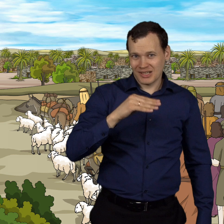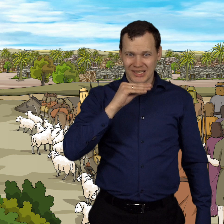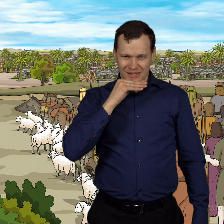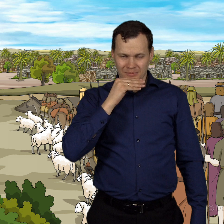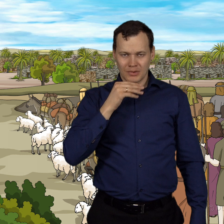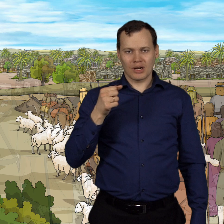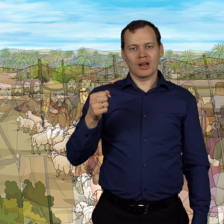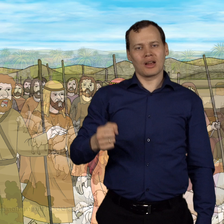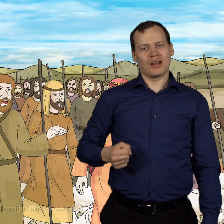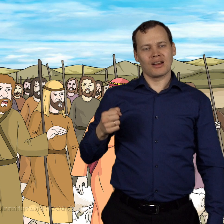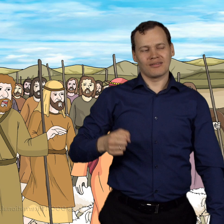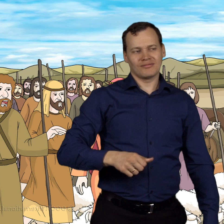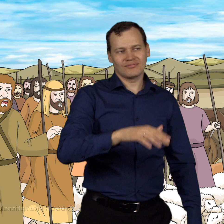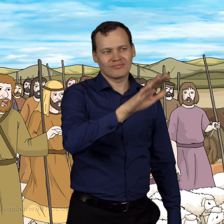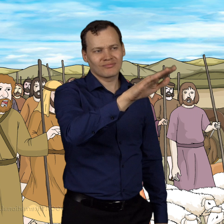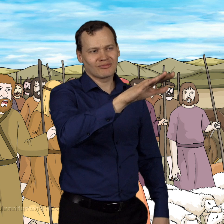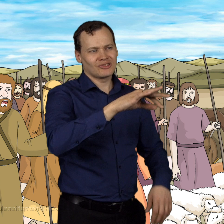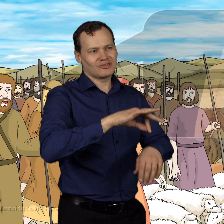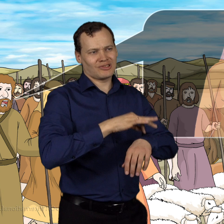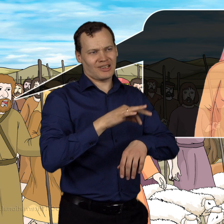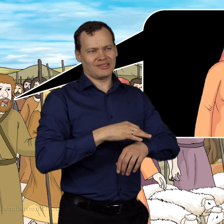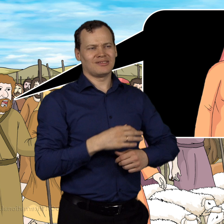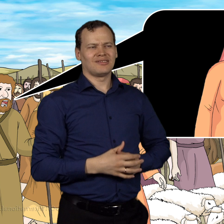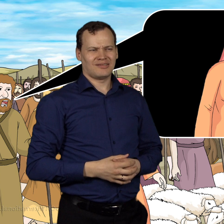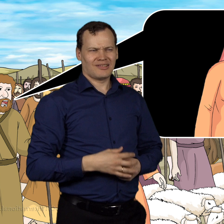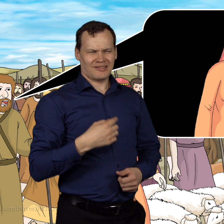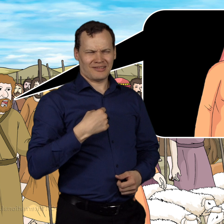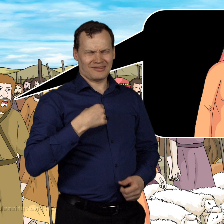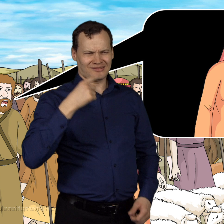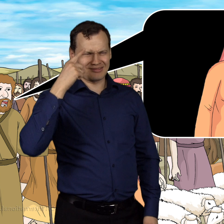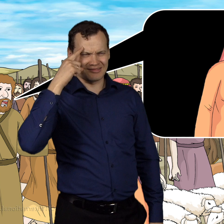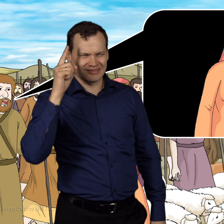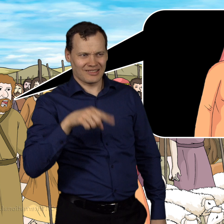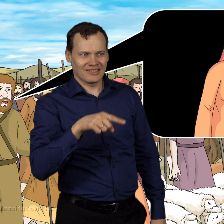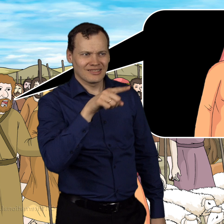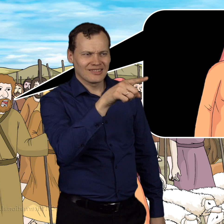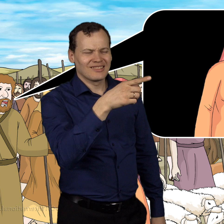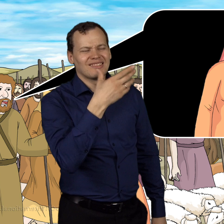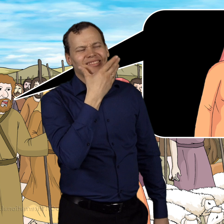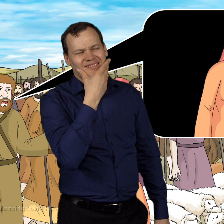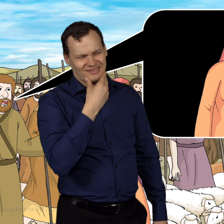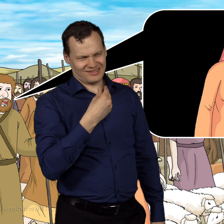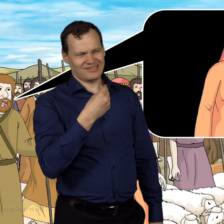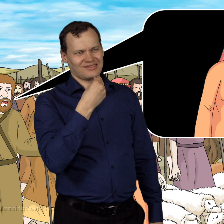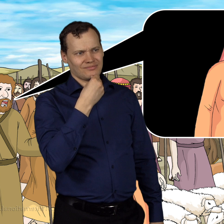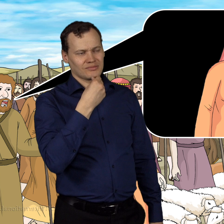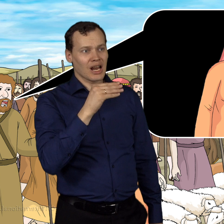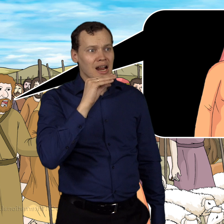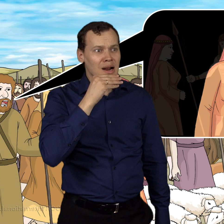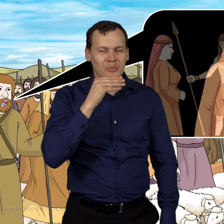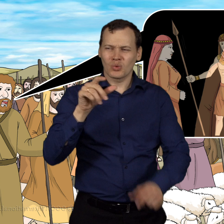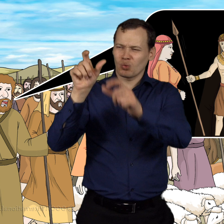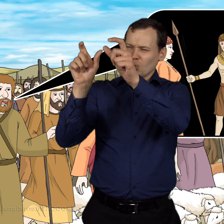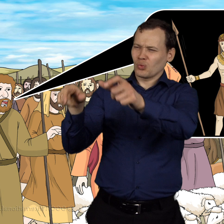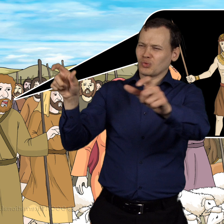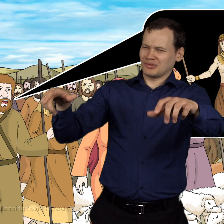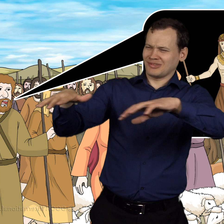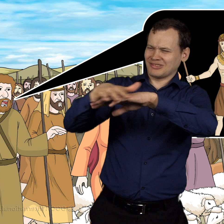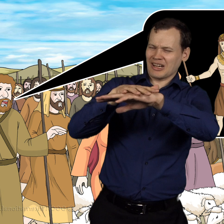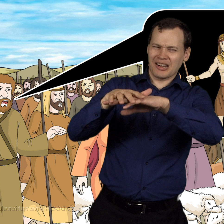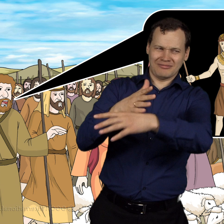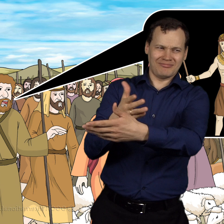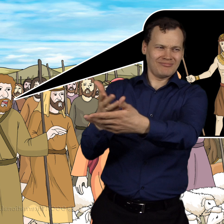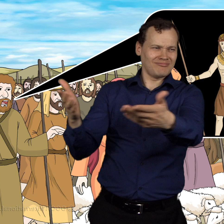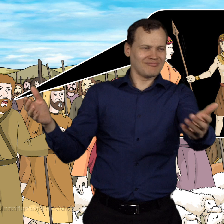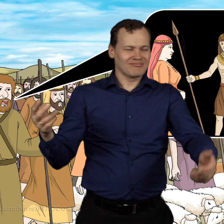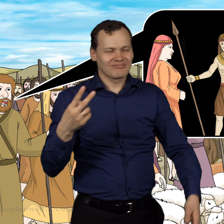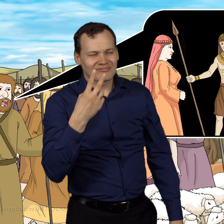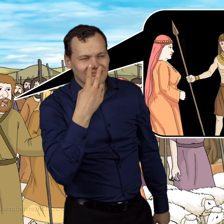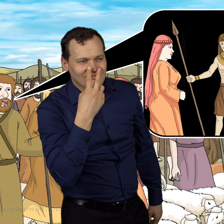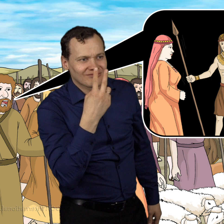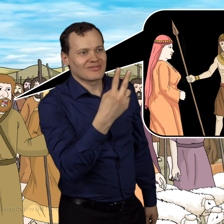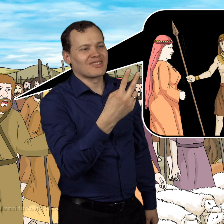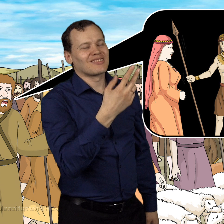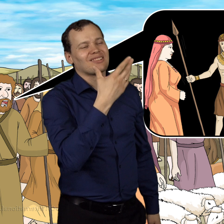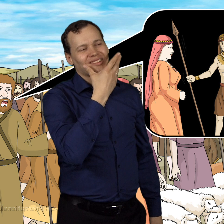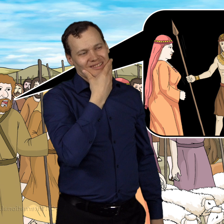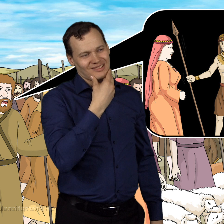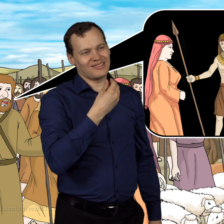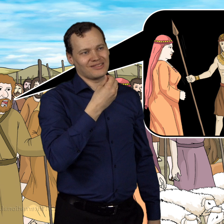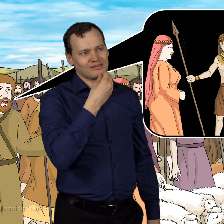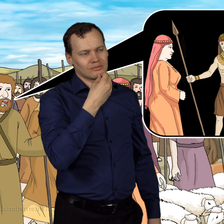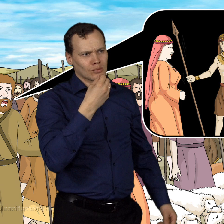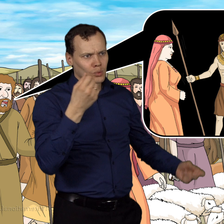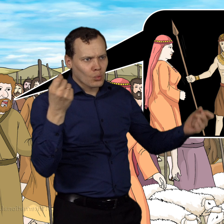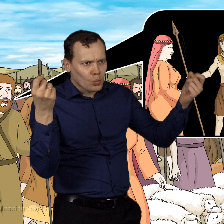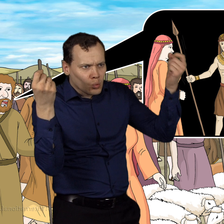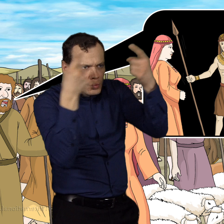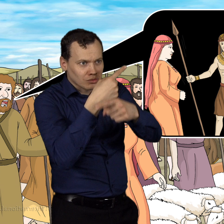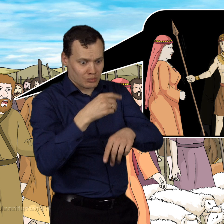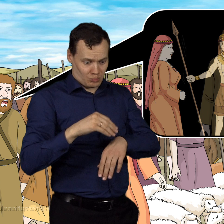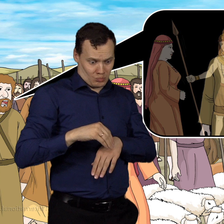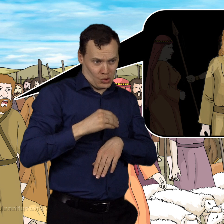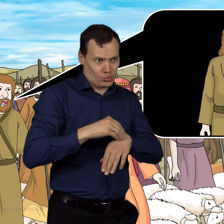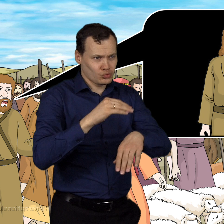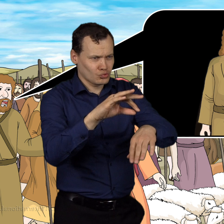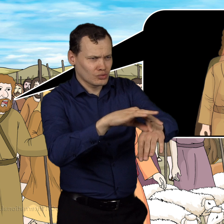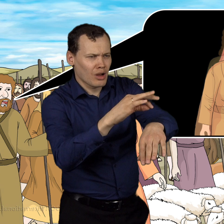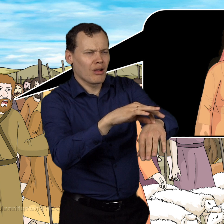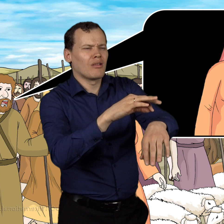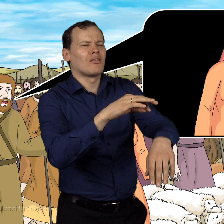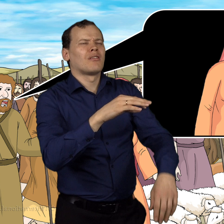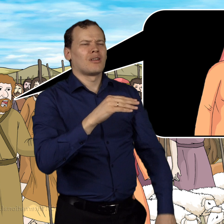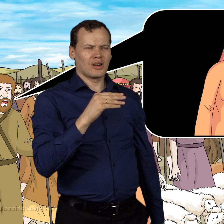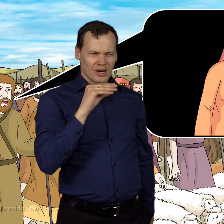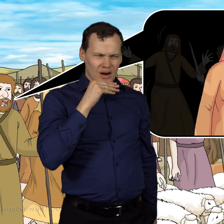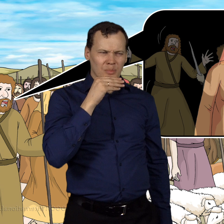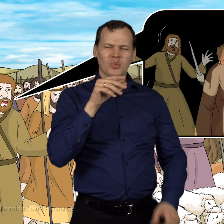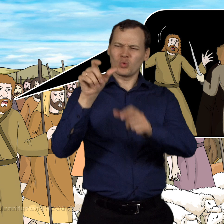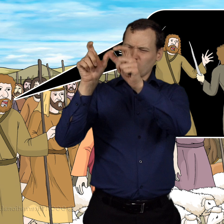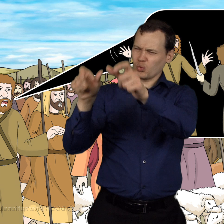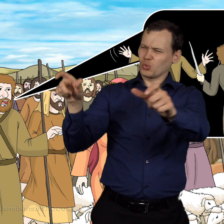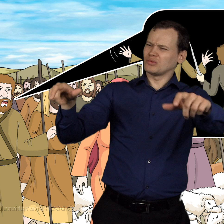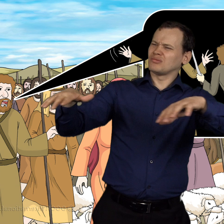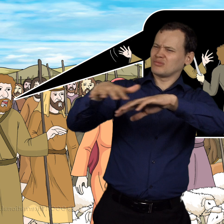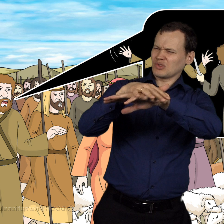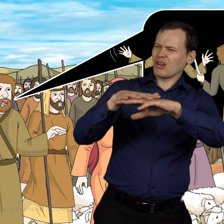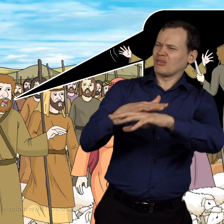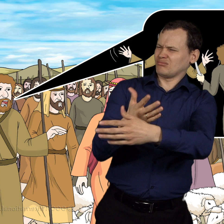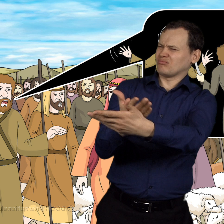As he was about to enter Egypt, he said to his wife Sarai, “Look, I know that you are a beautiful woman, and when the Egyptians see you, they will say, ‘This is his wife.’